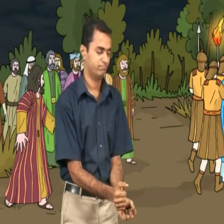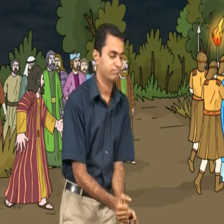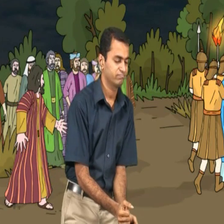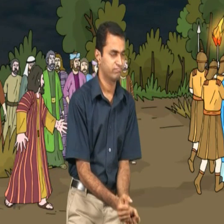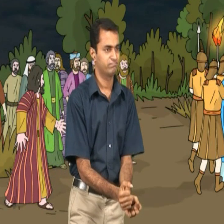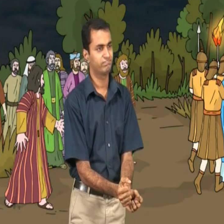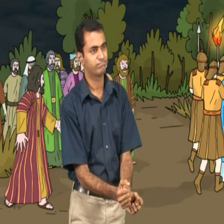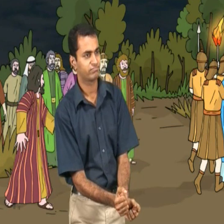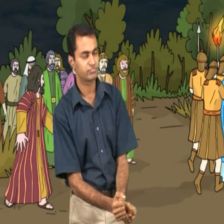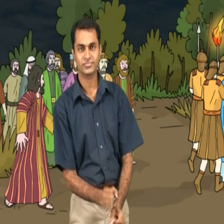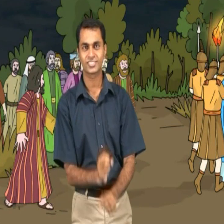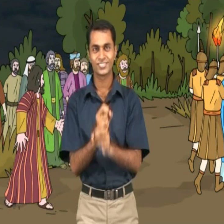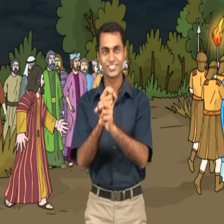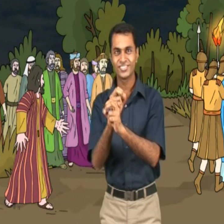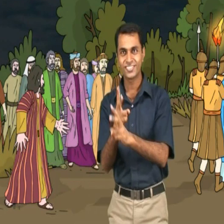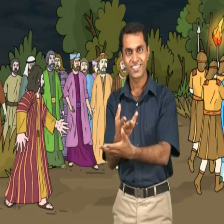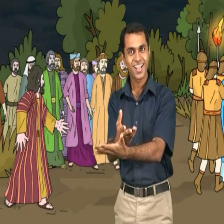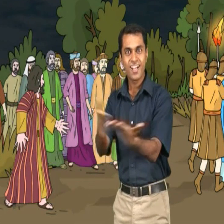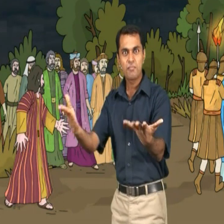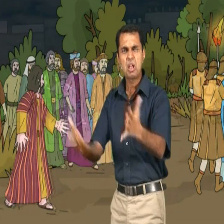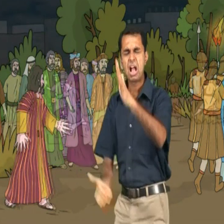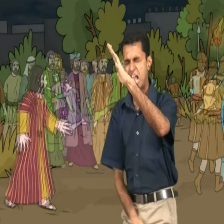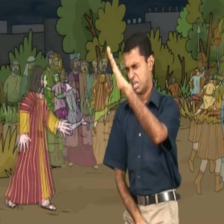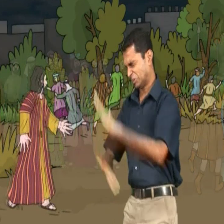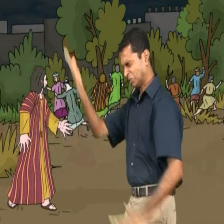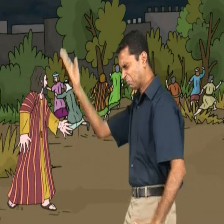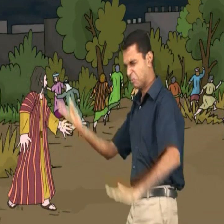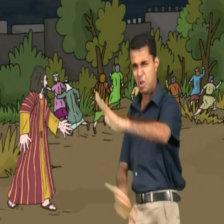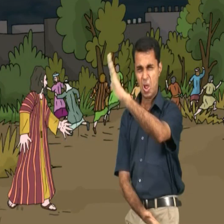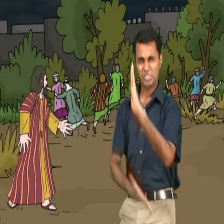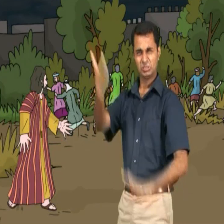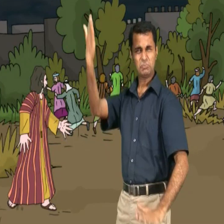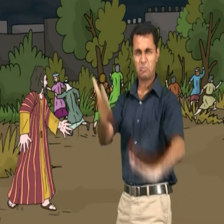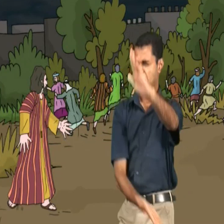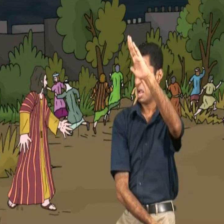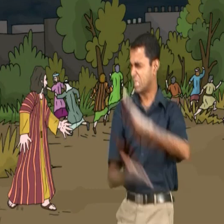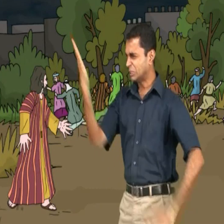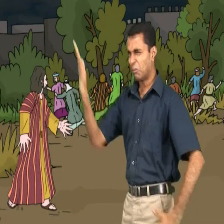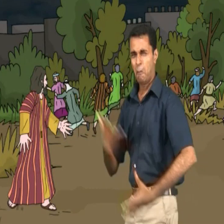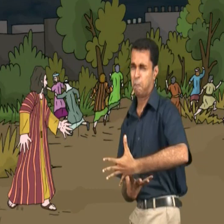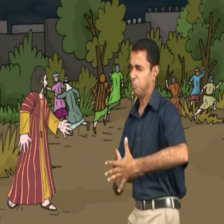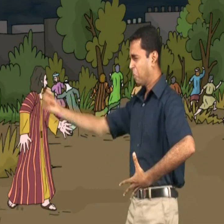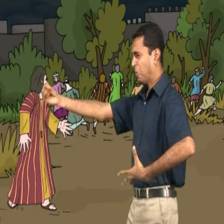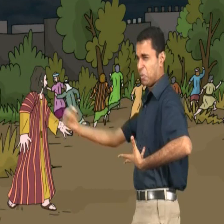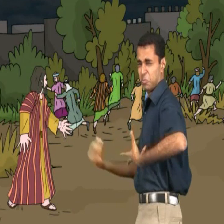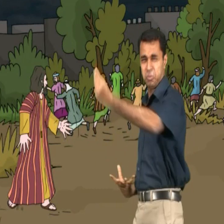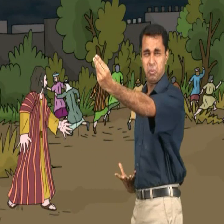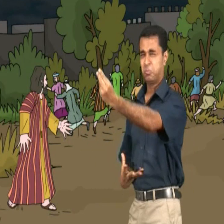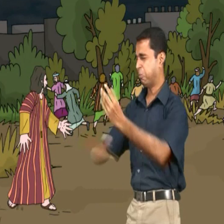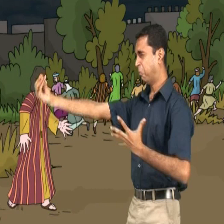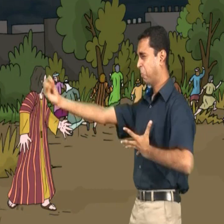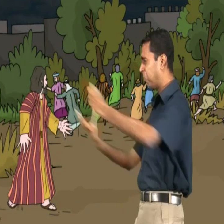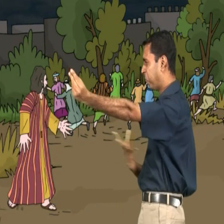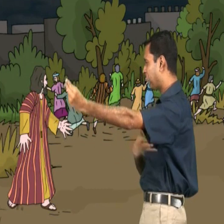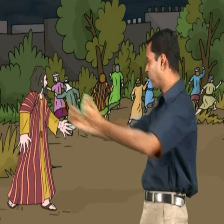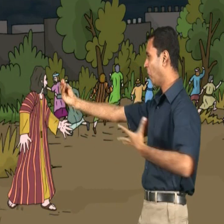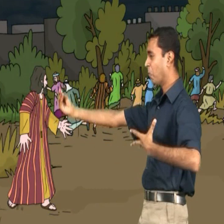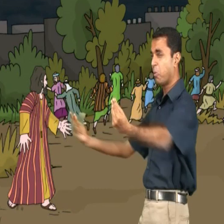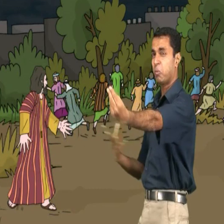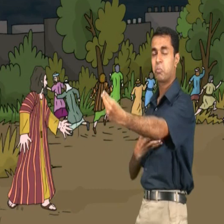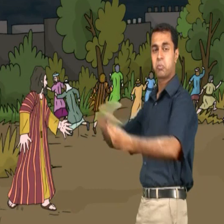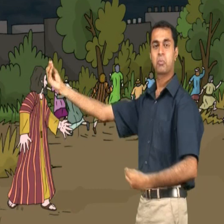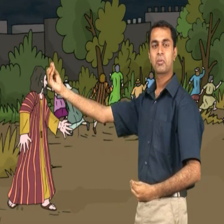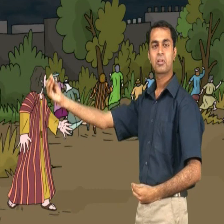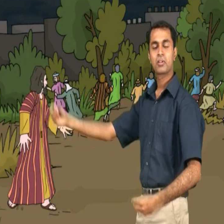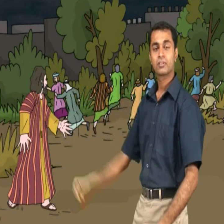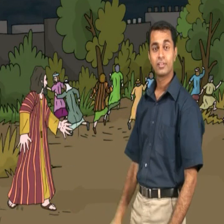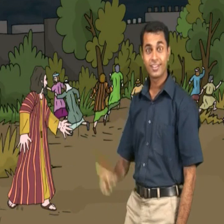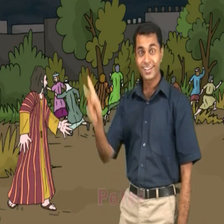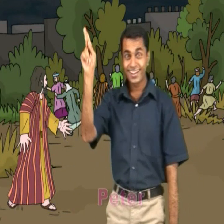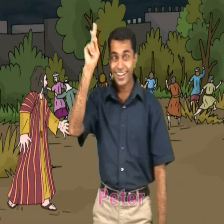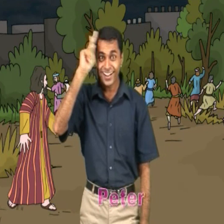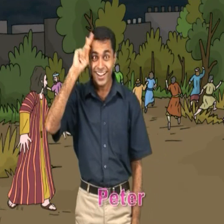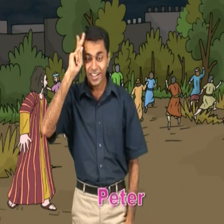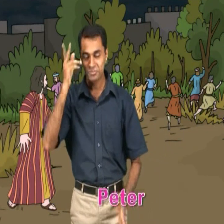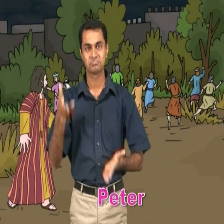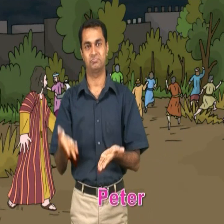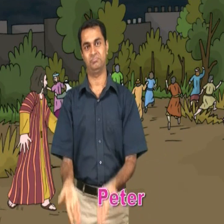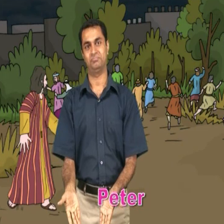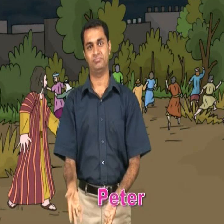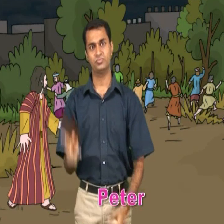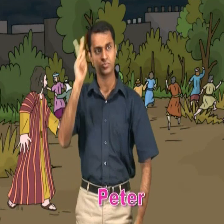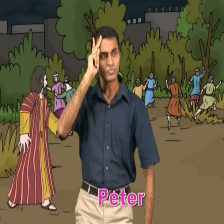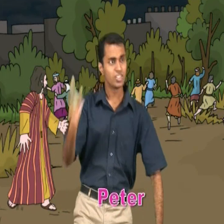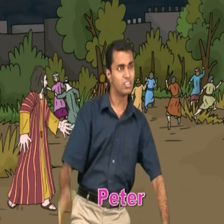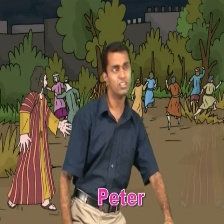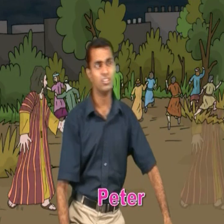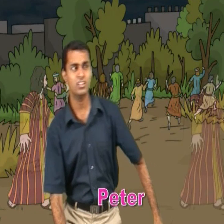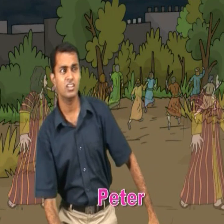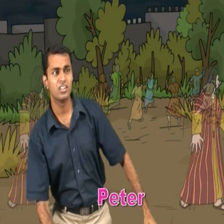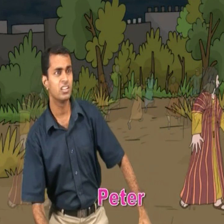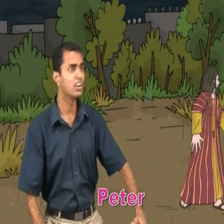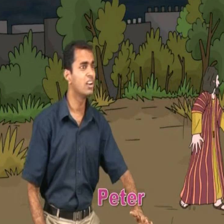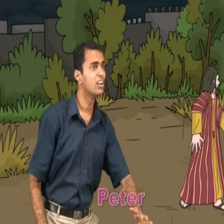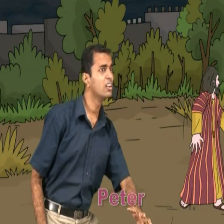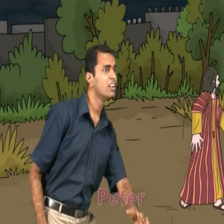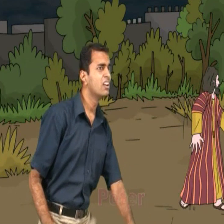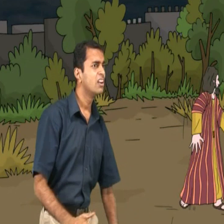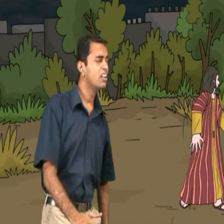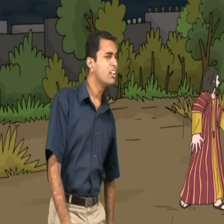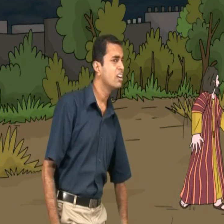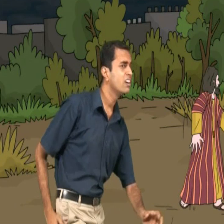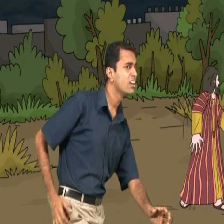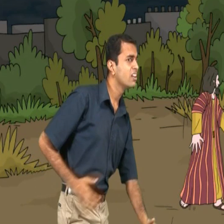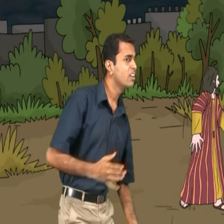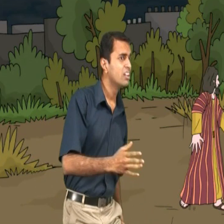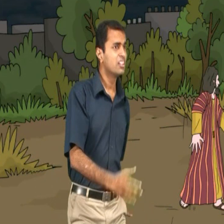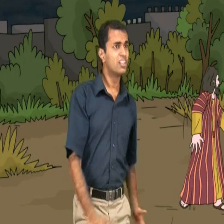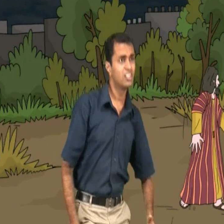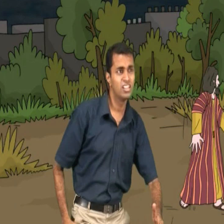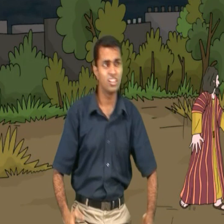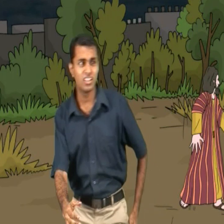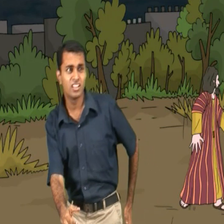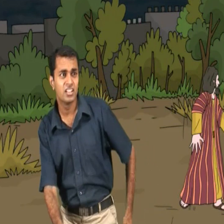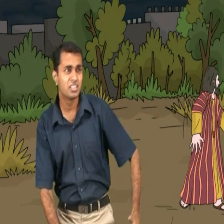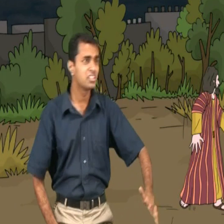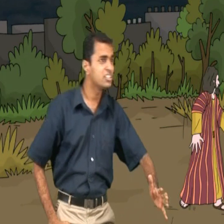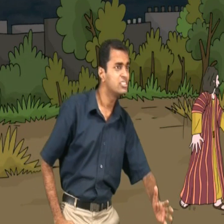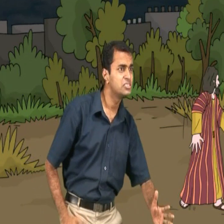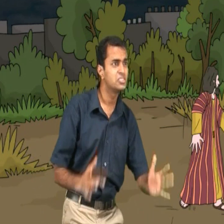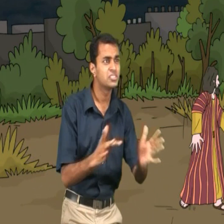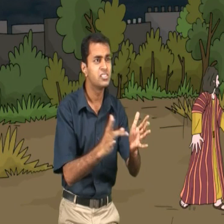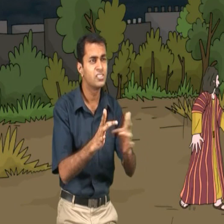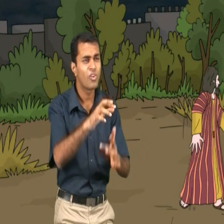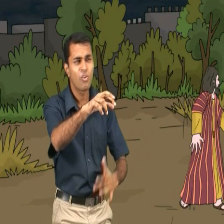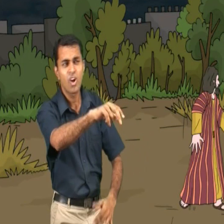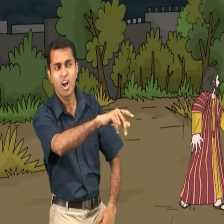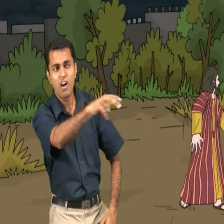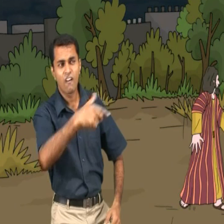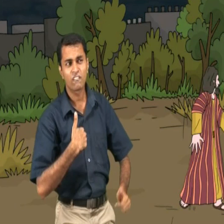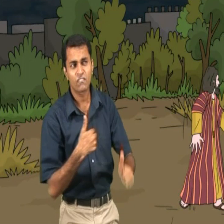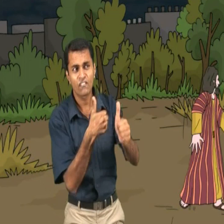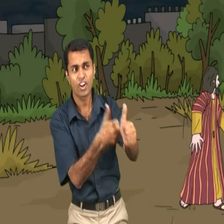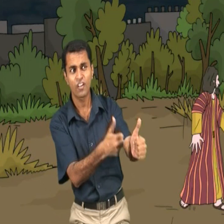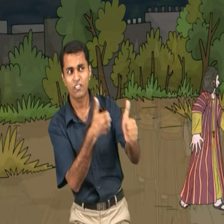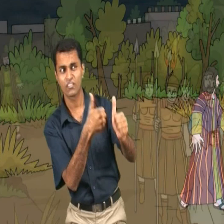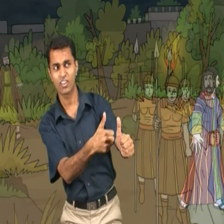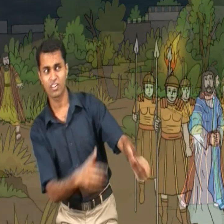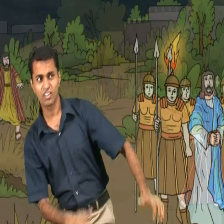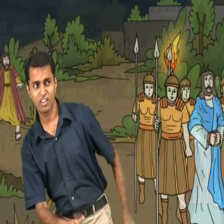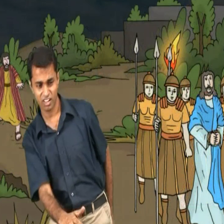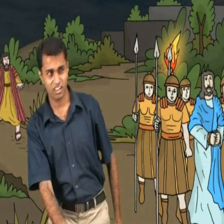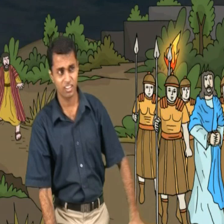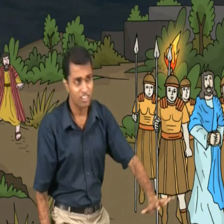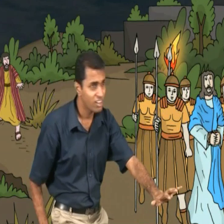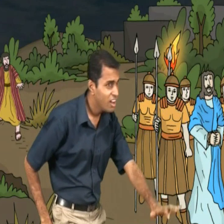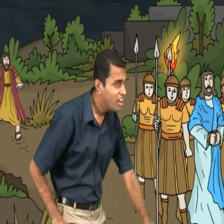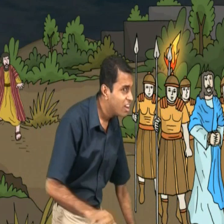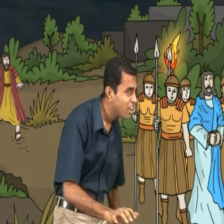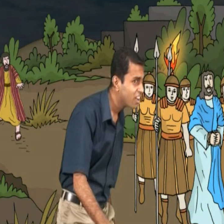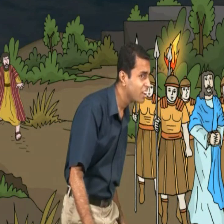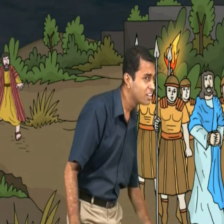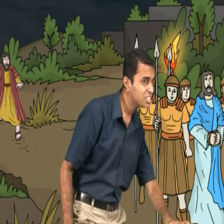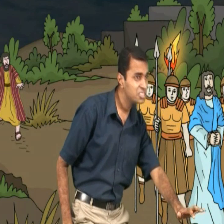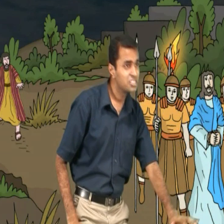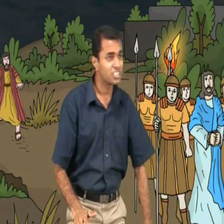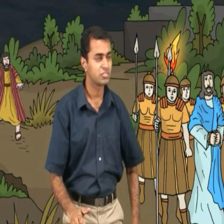Then all the disciples deserted Him and fled.